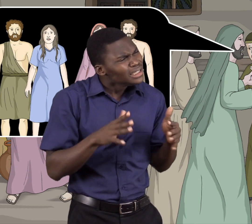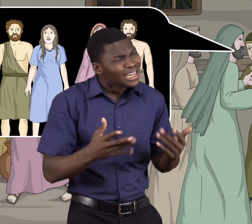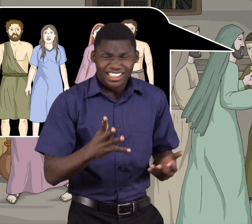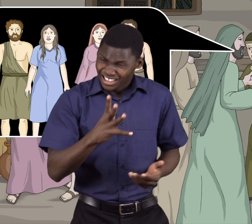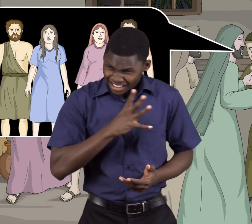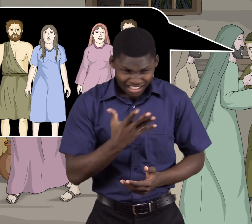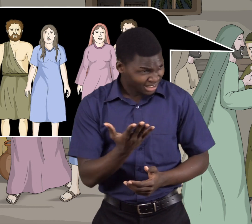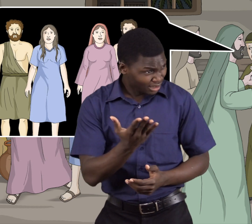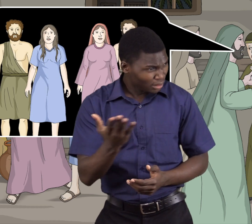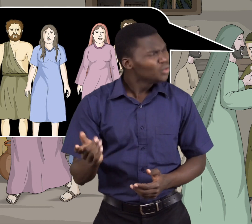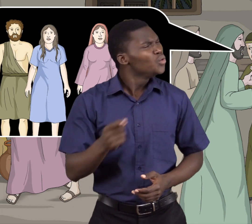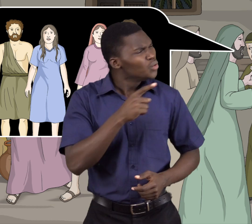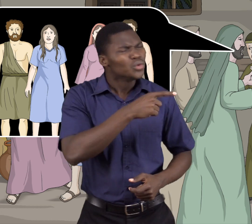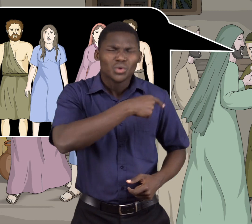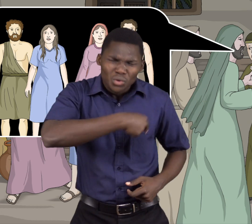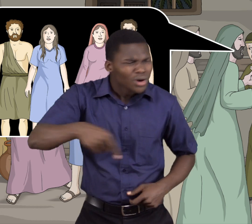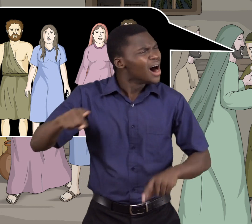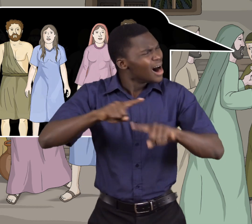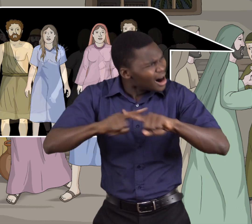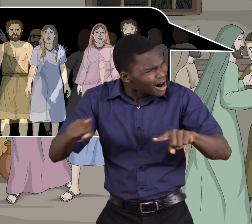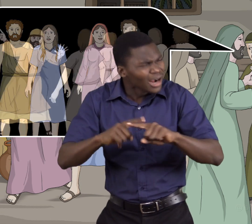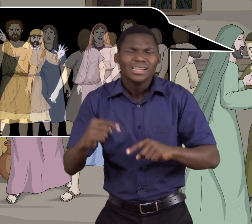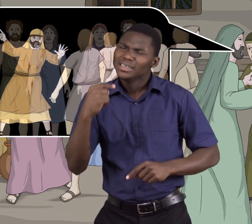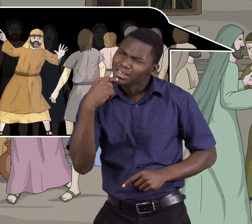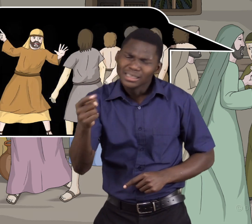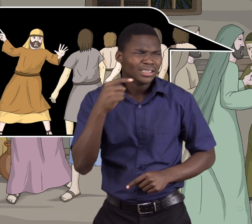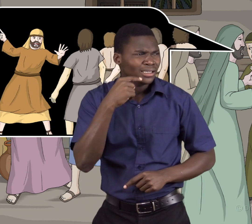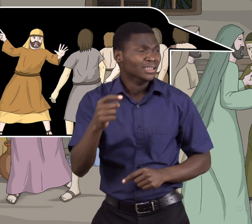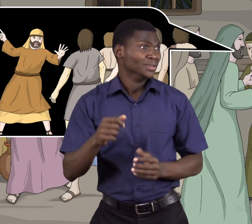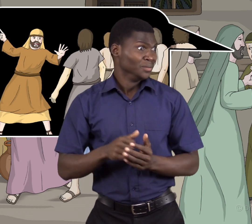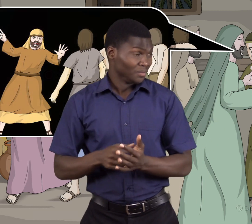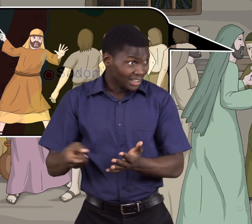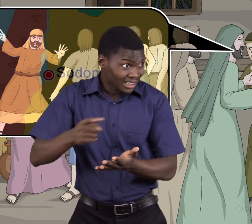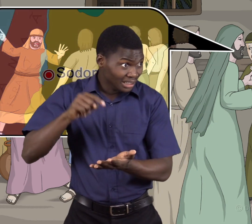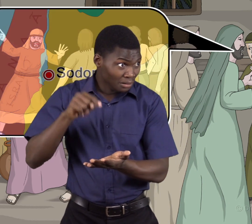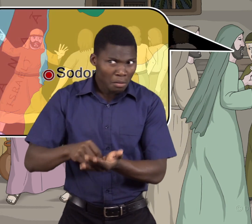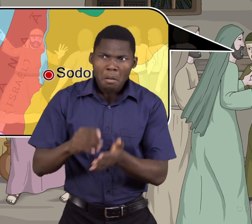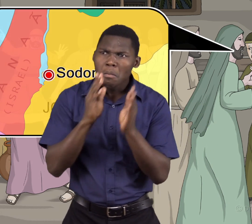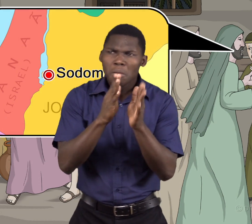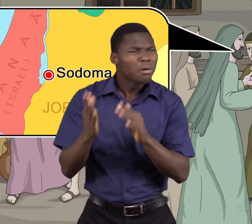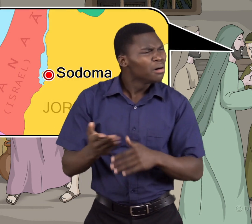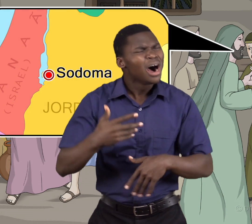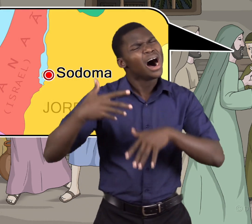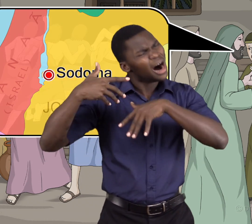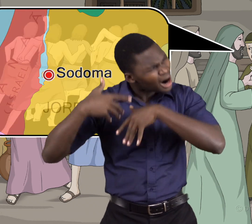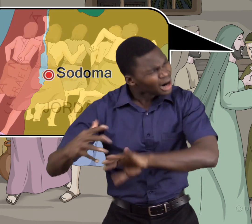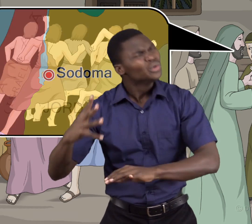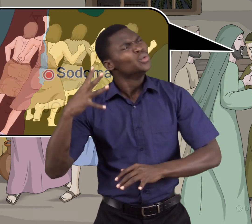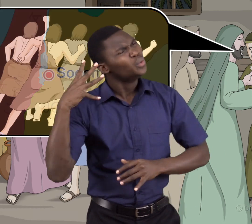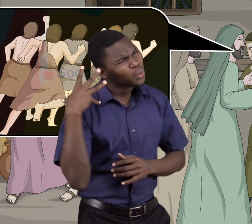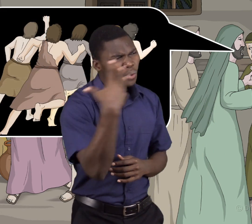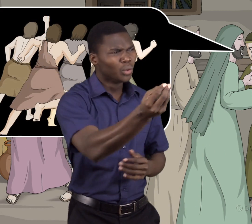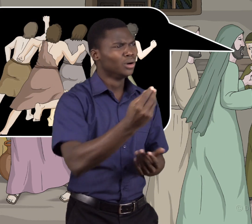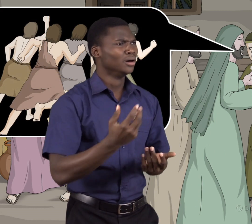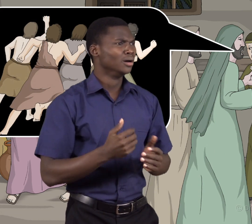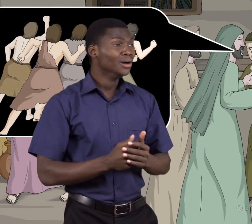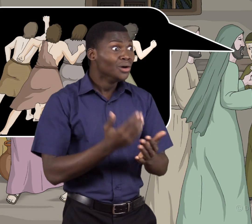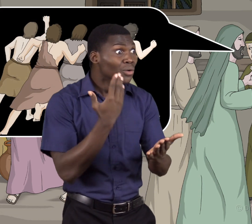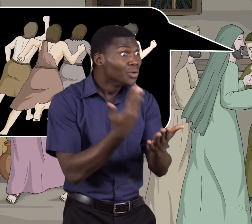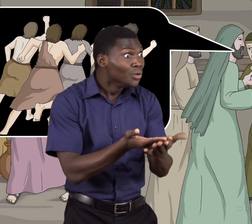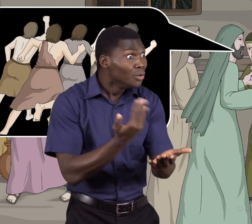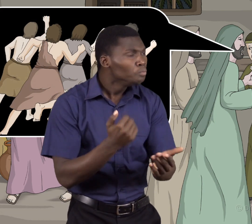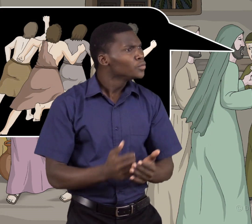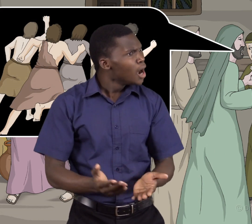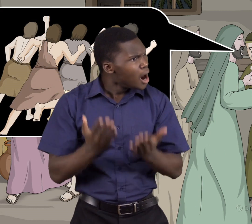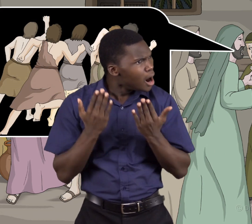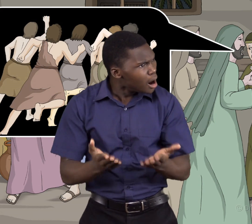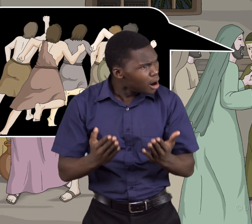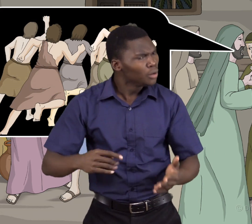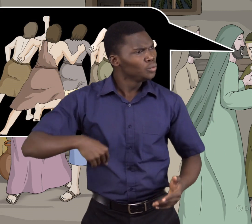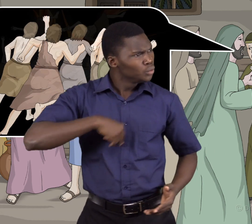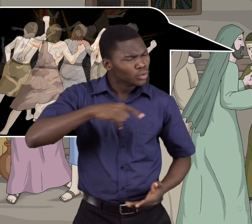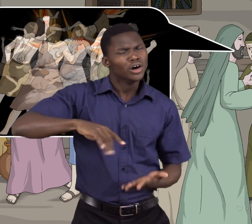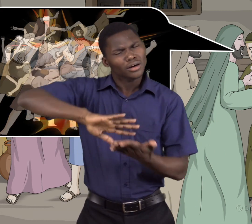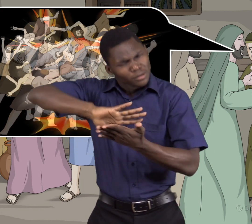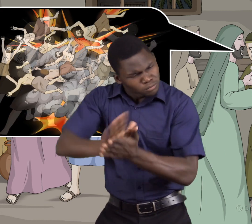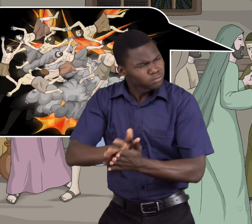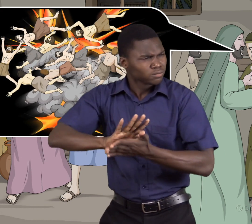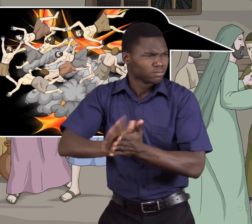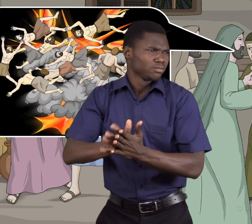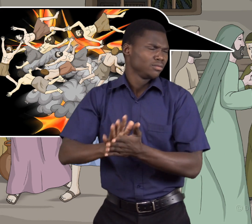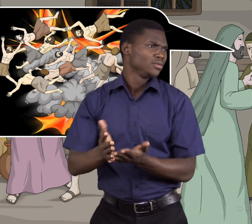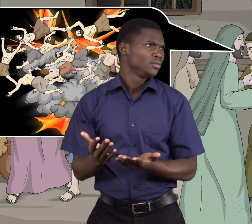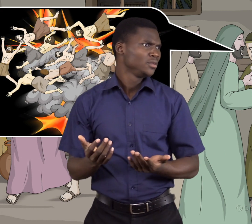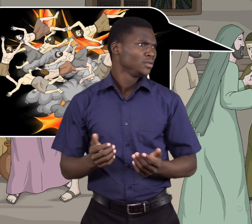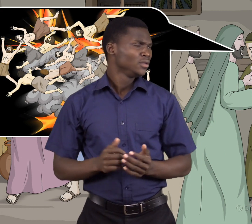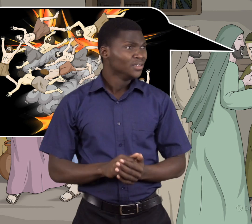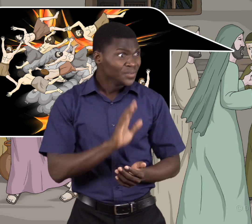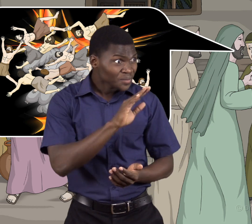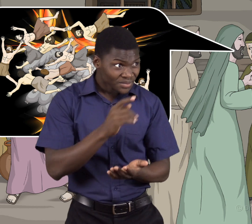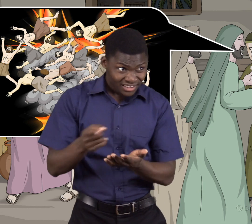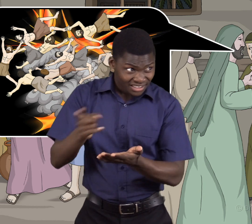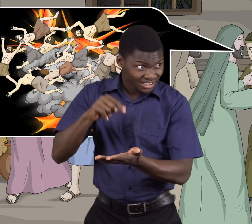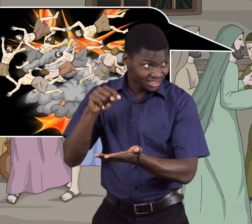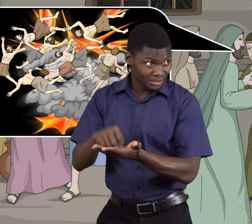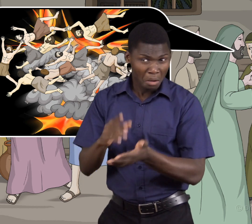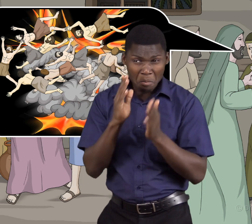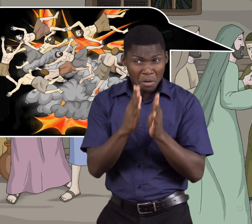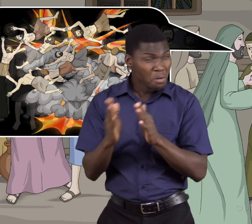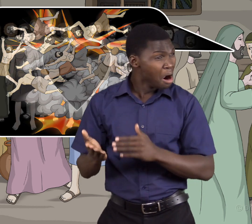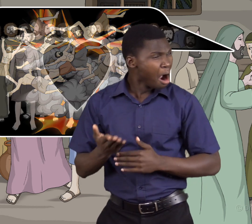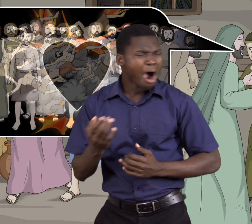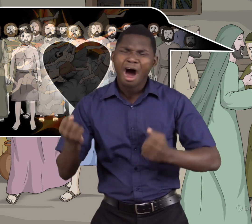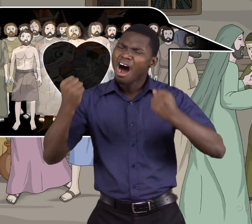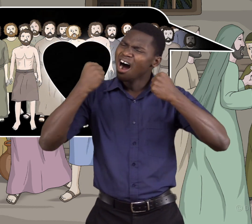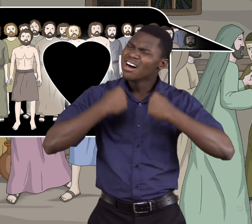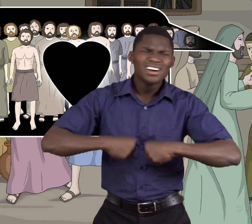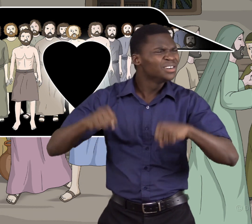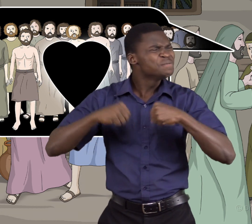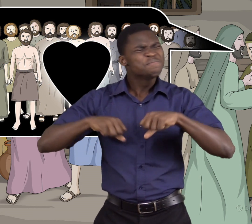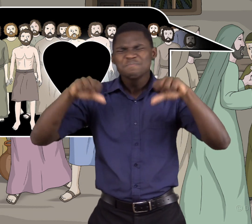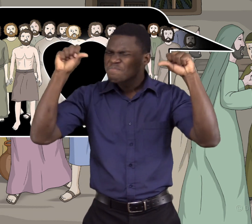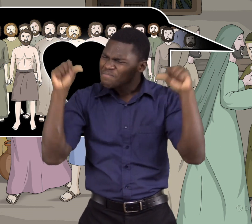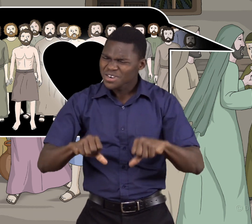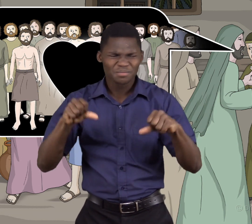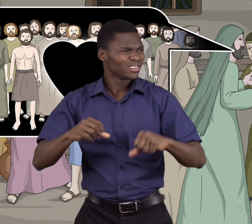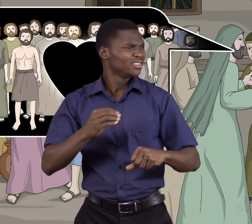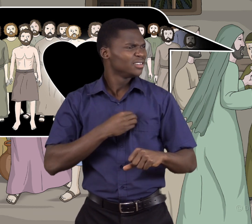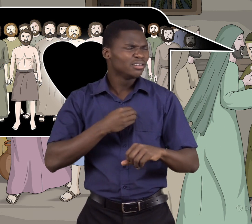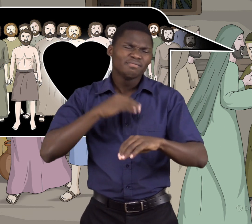Get them out of here, because we are about to destroy this place.